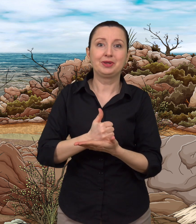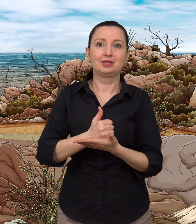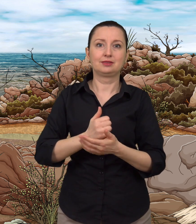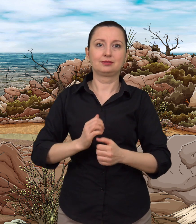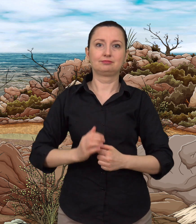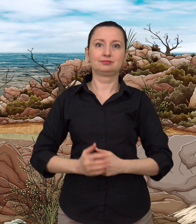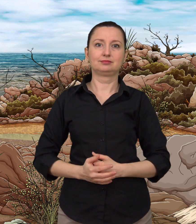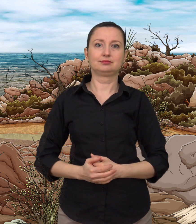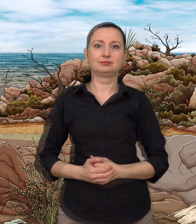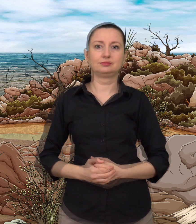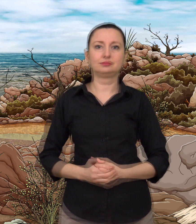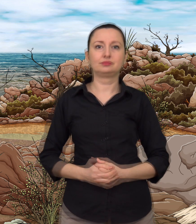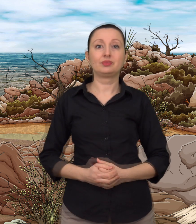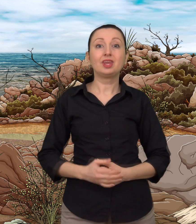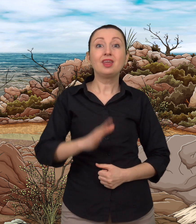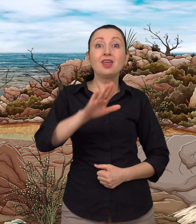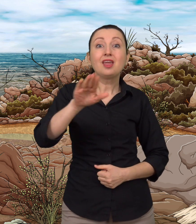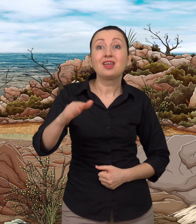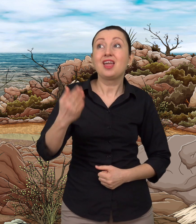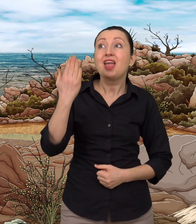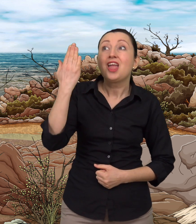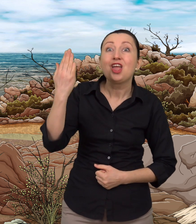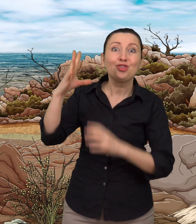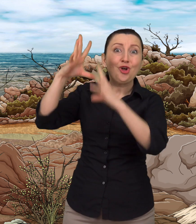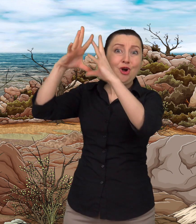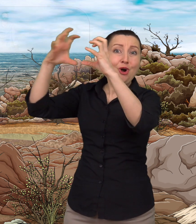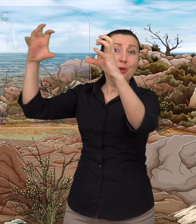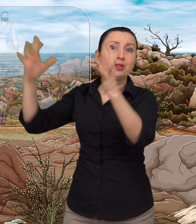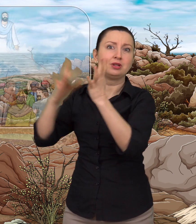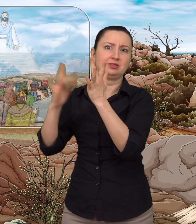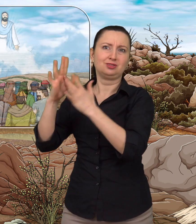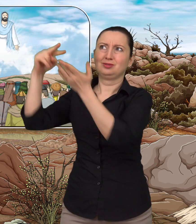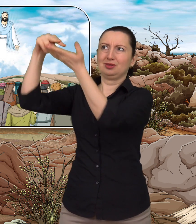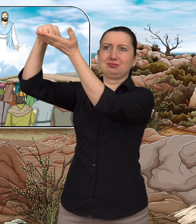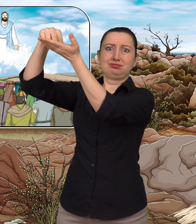Amen.